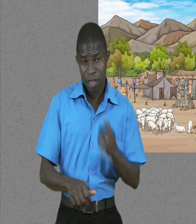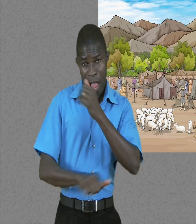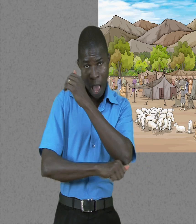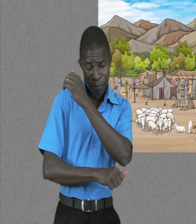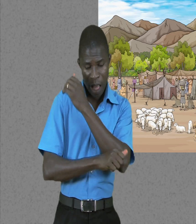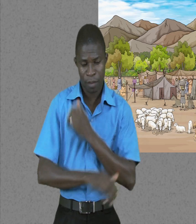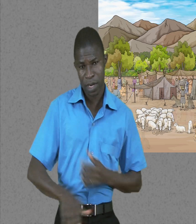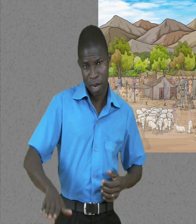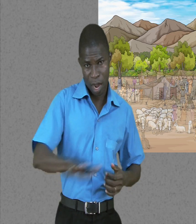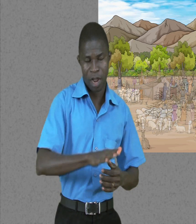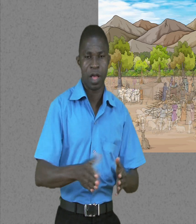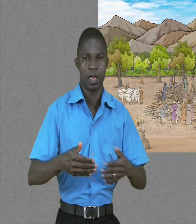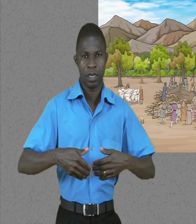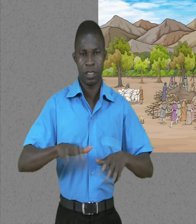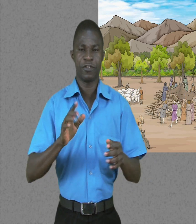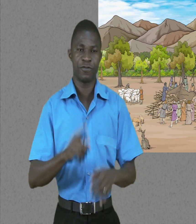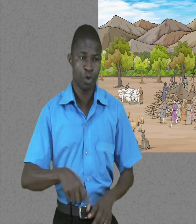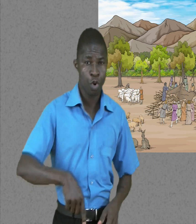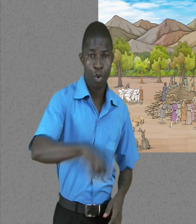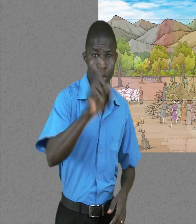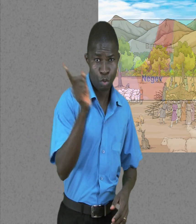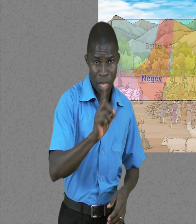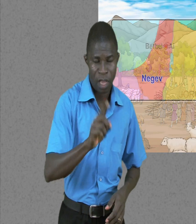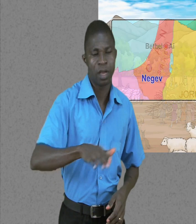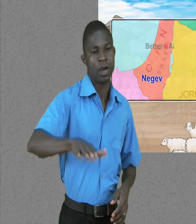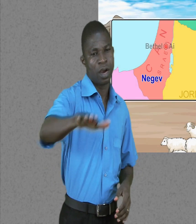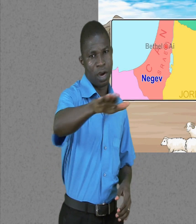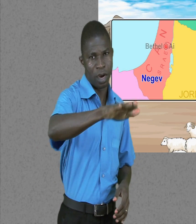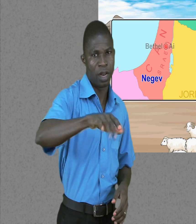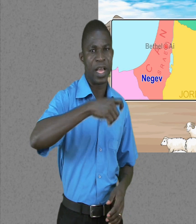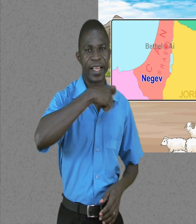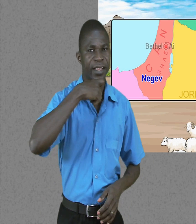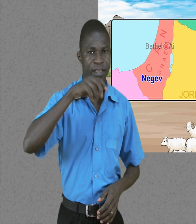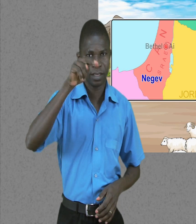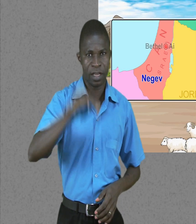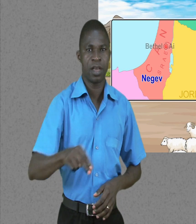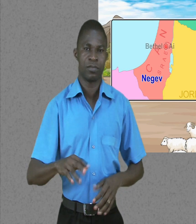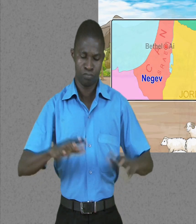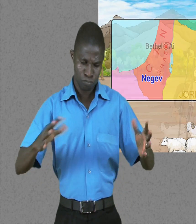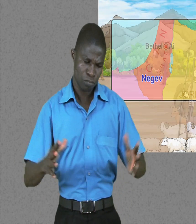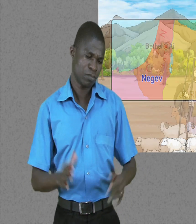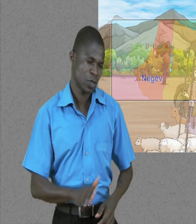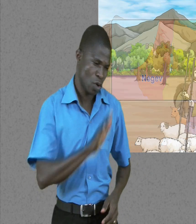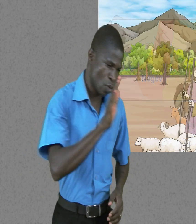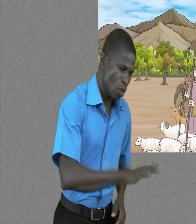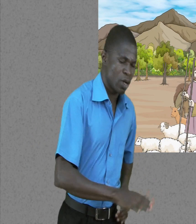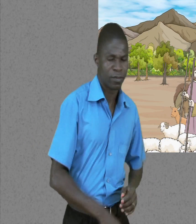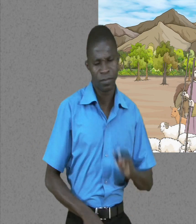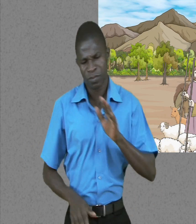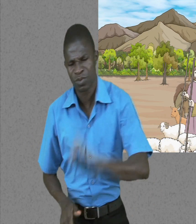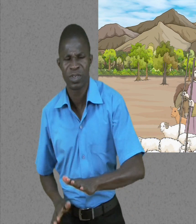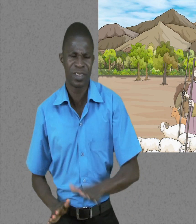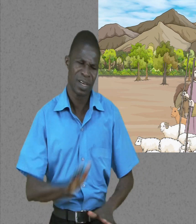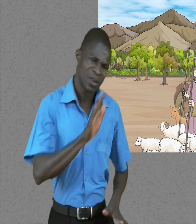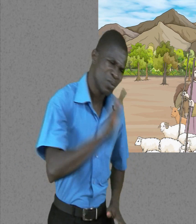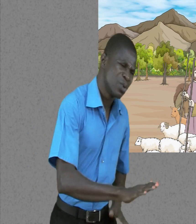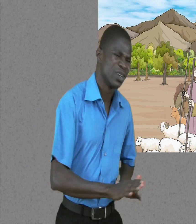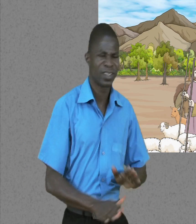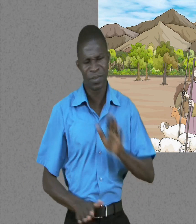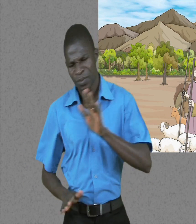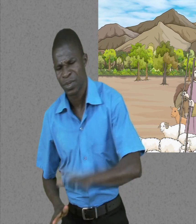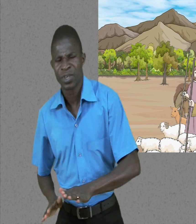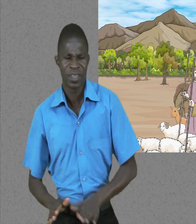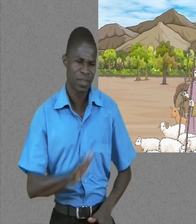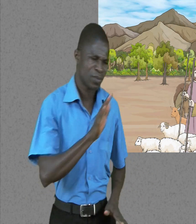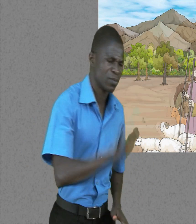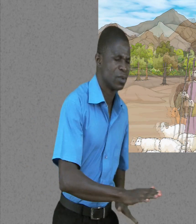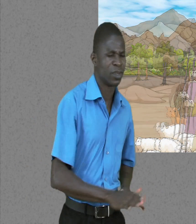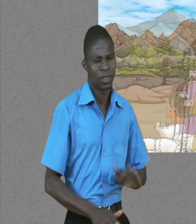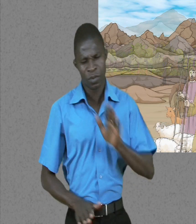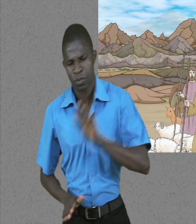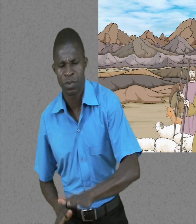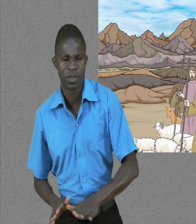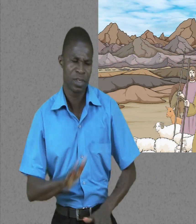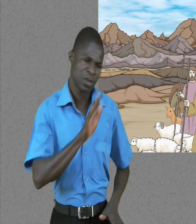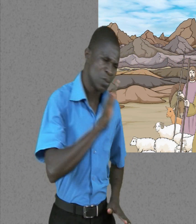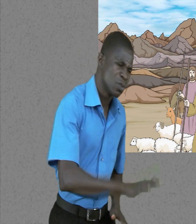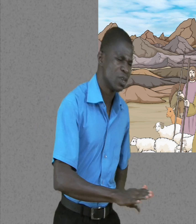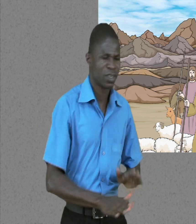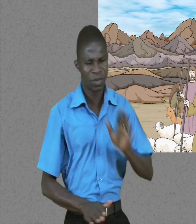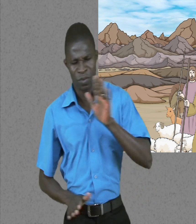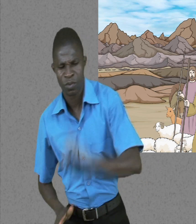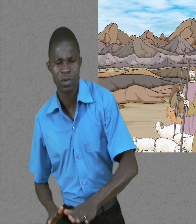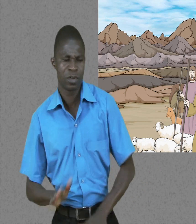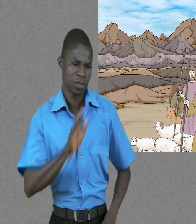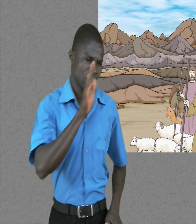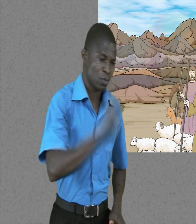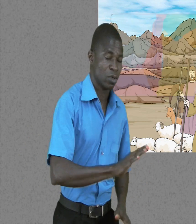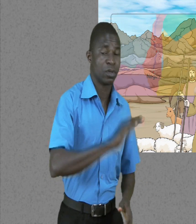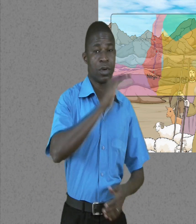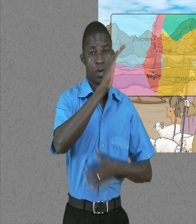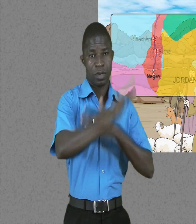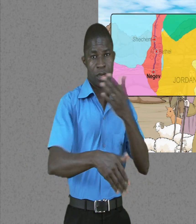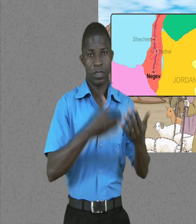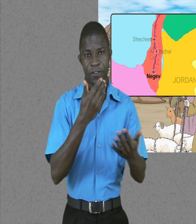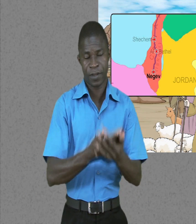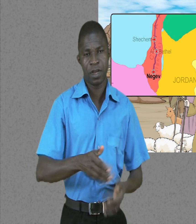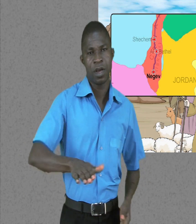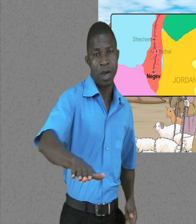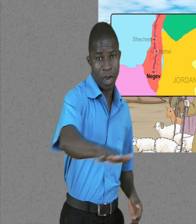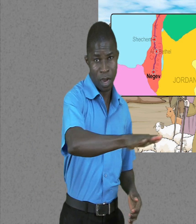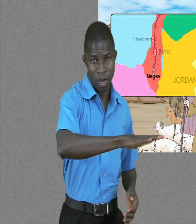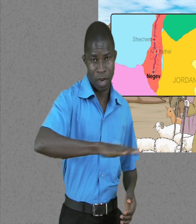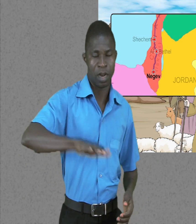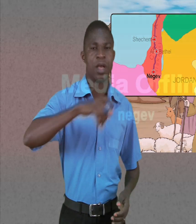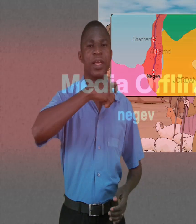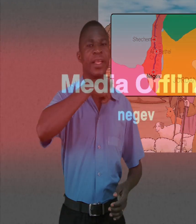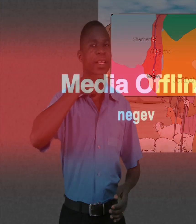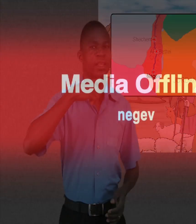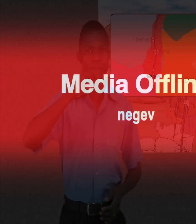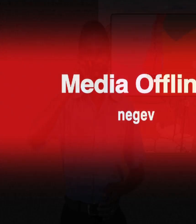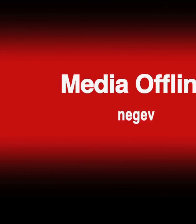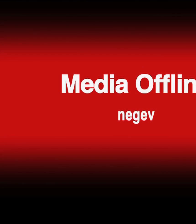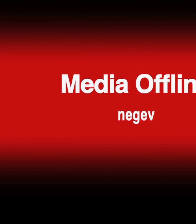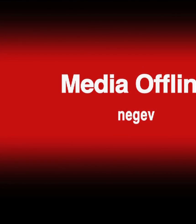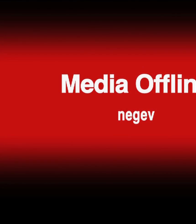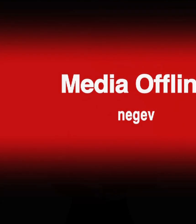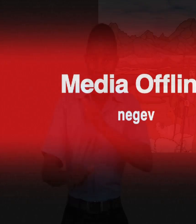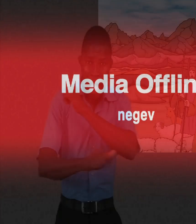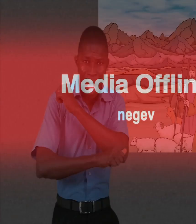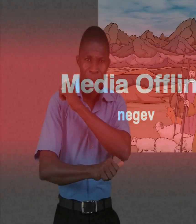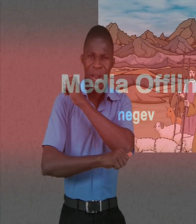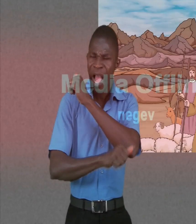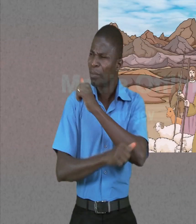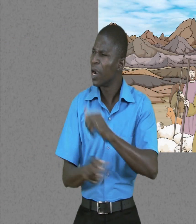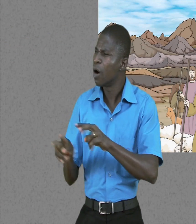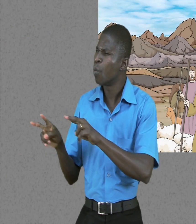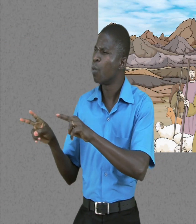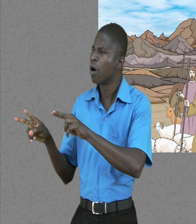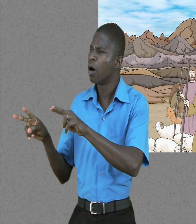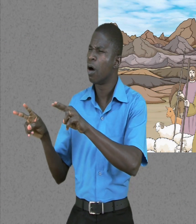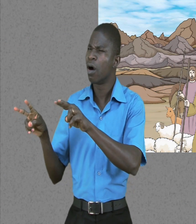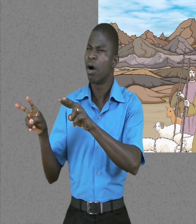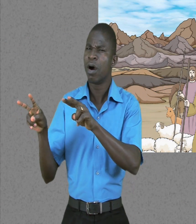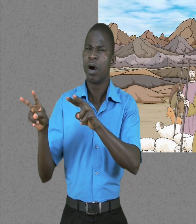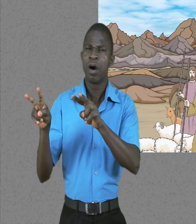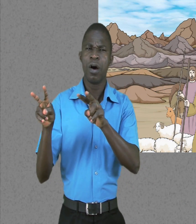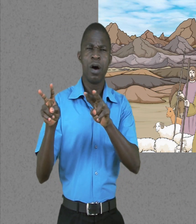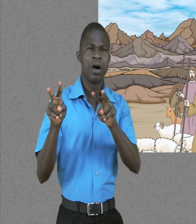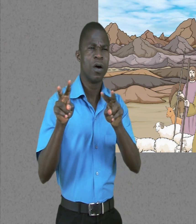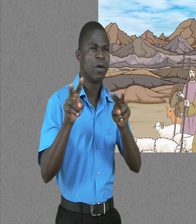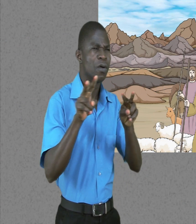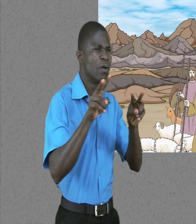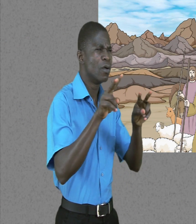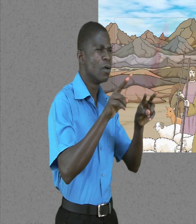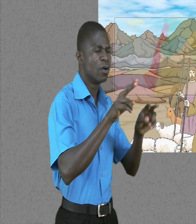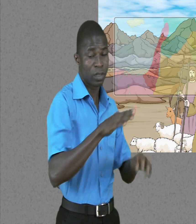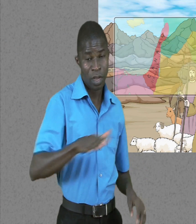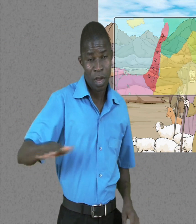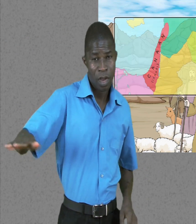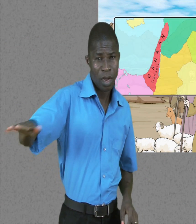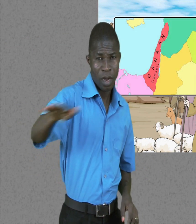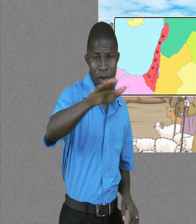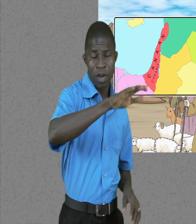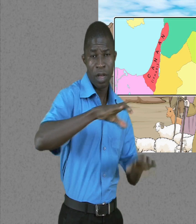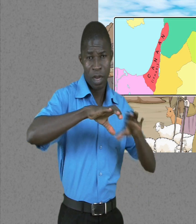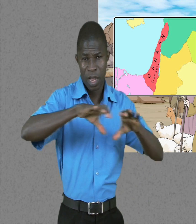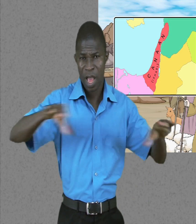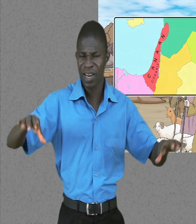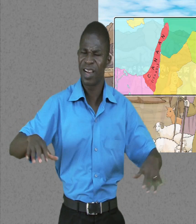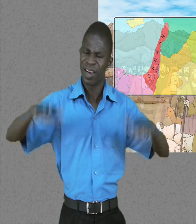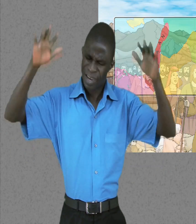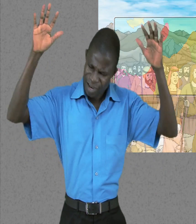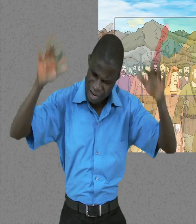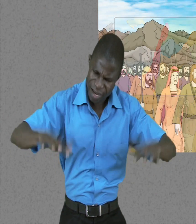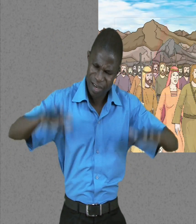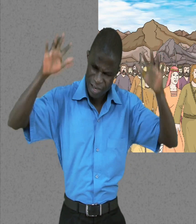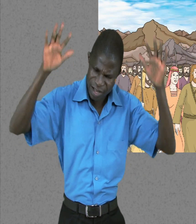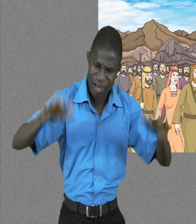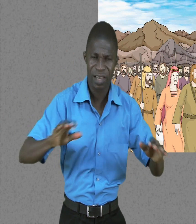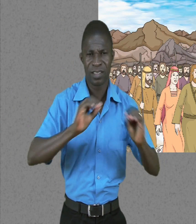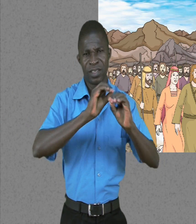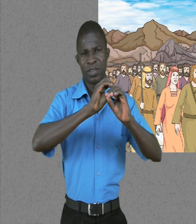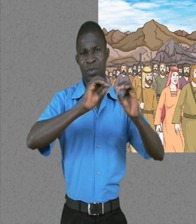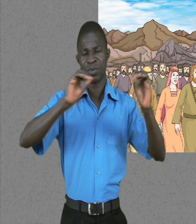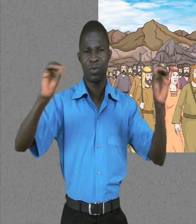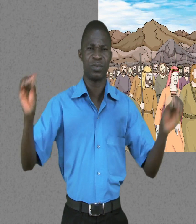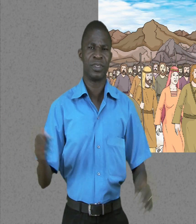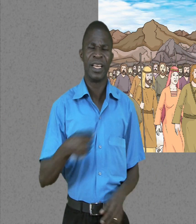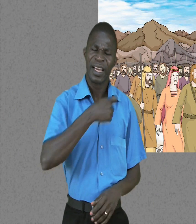And Abram journeyed on toward the Negev.